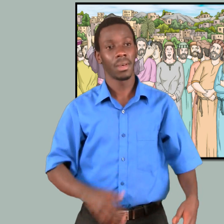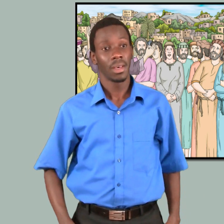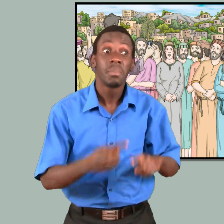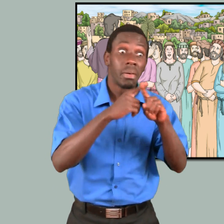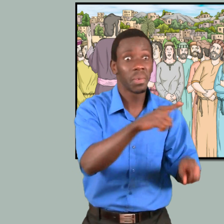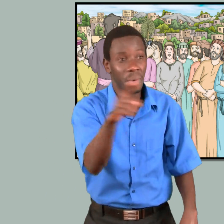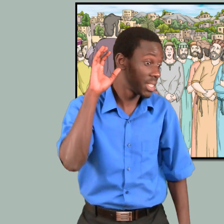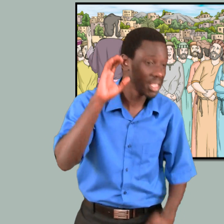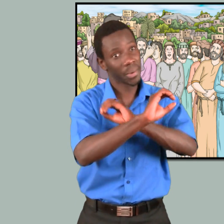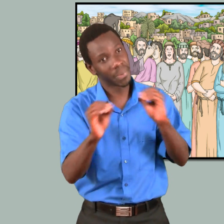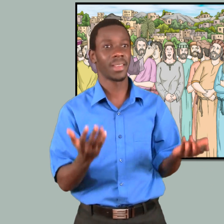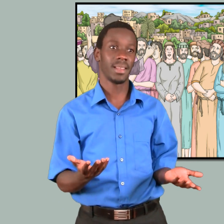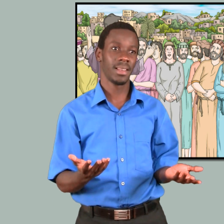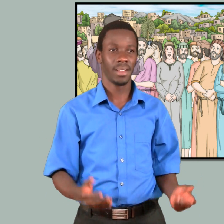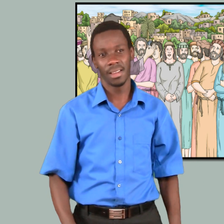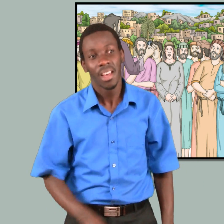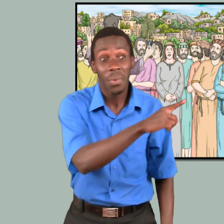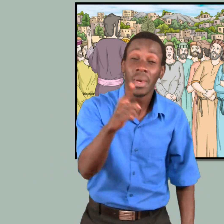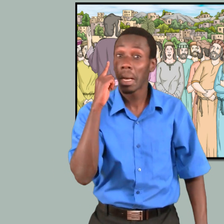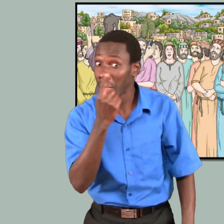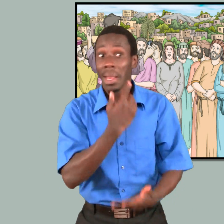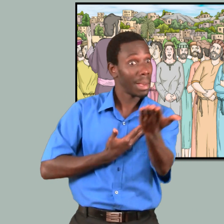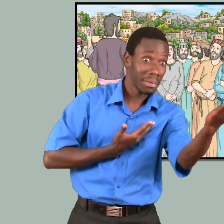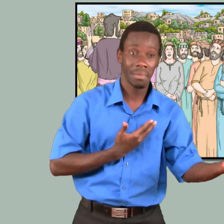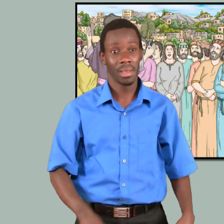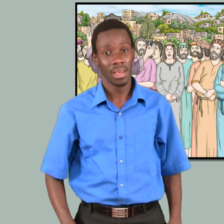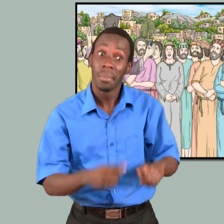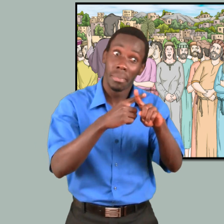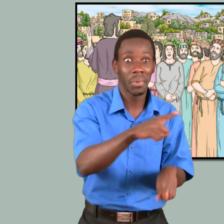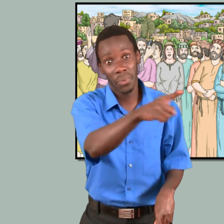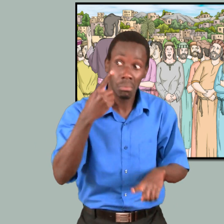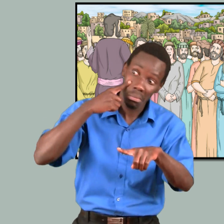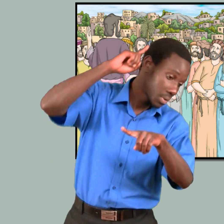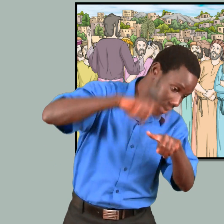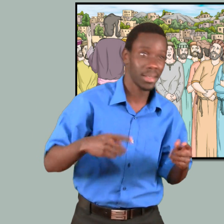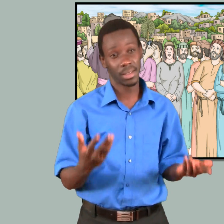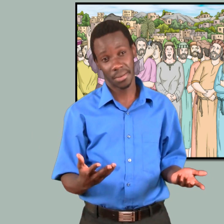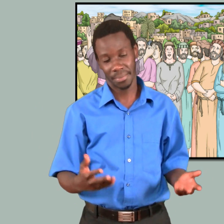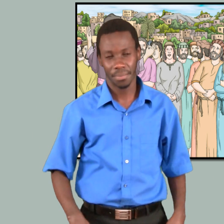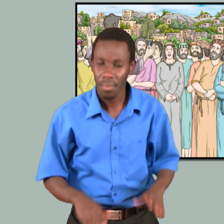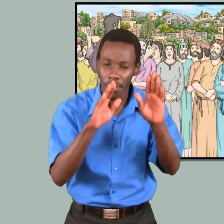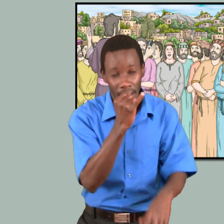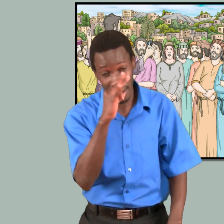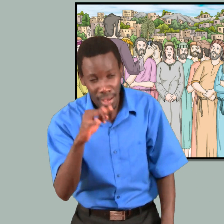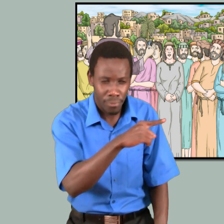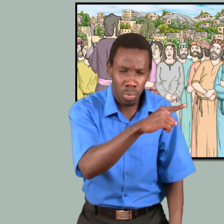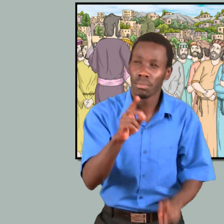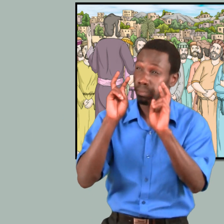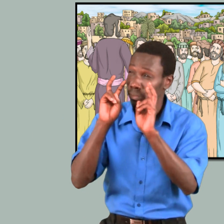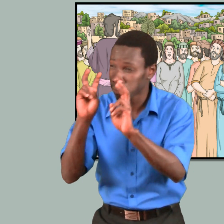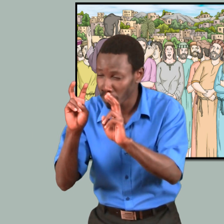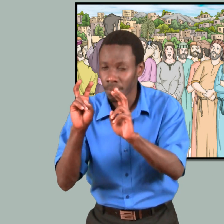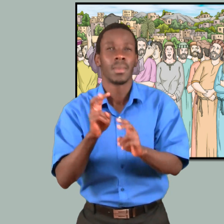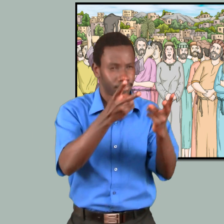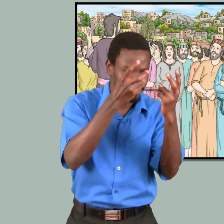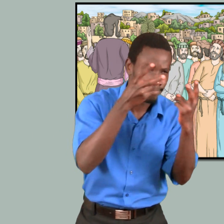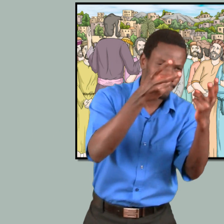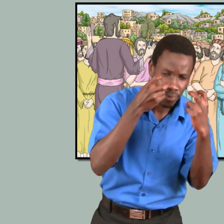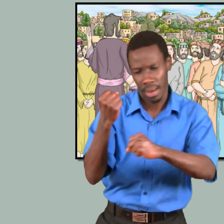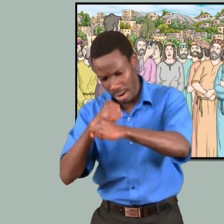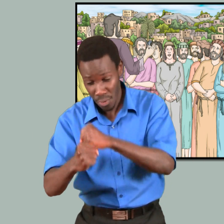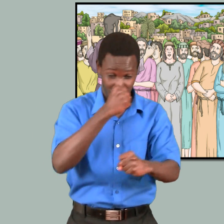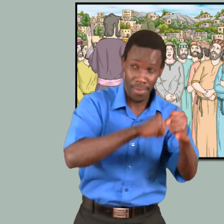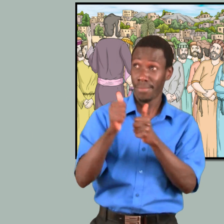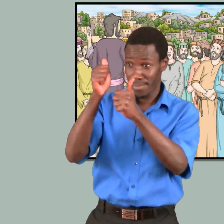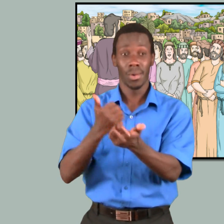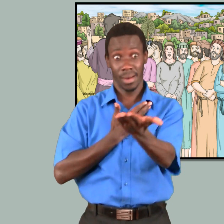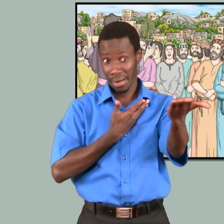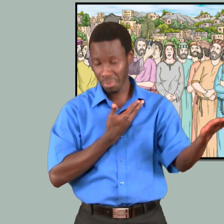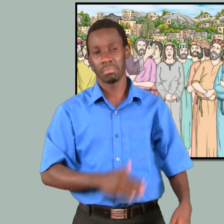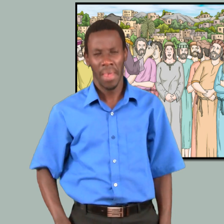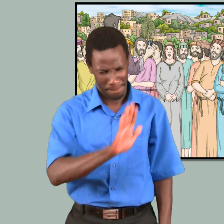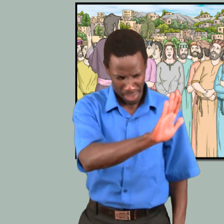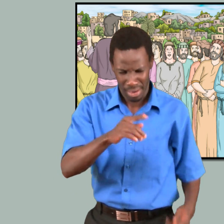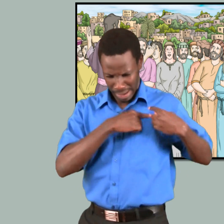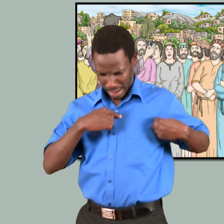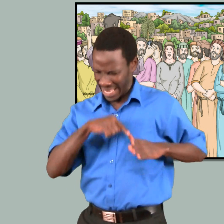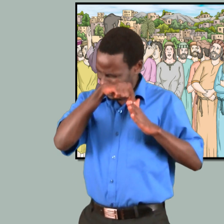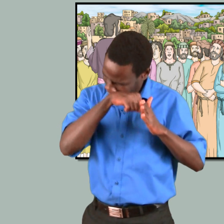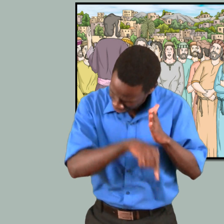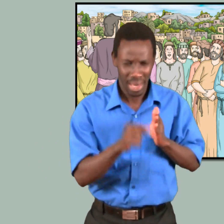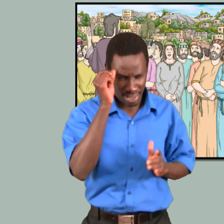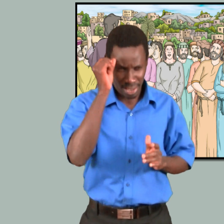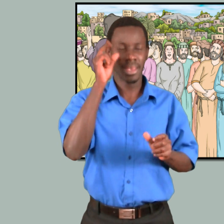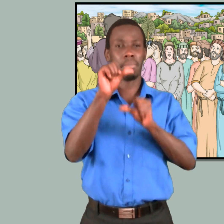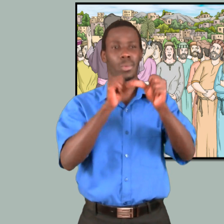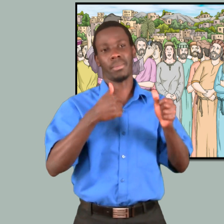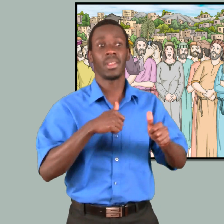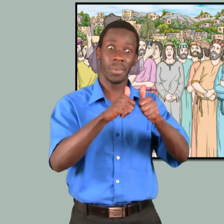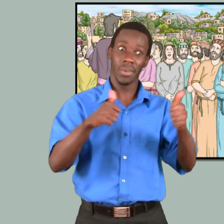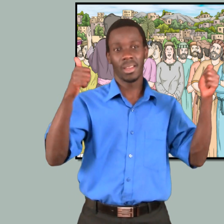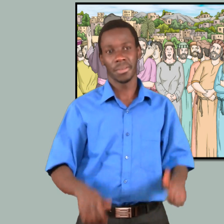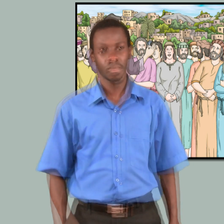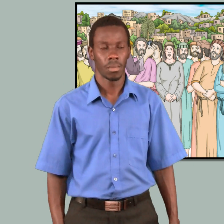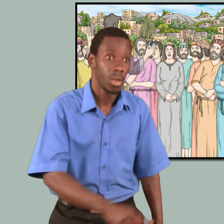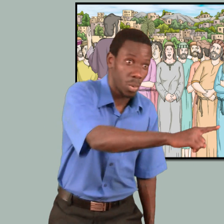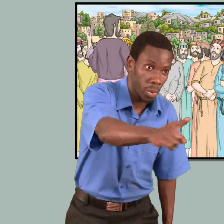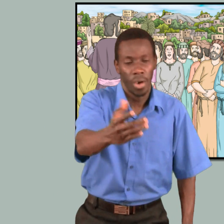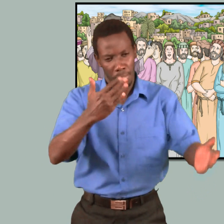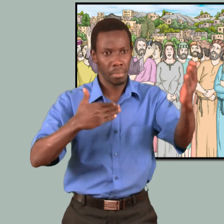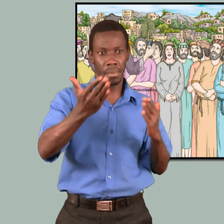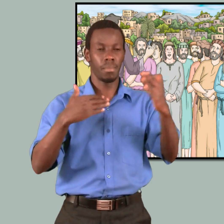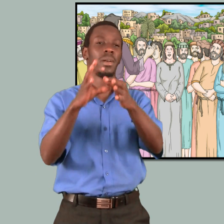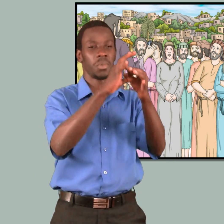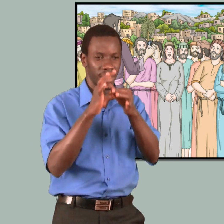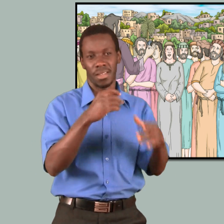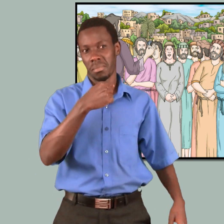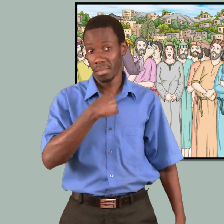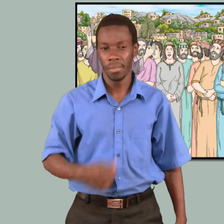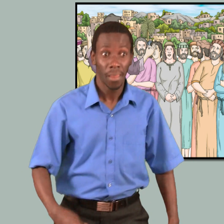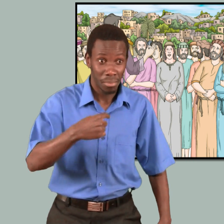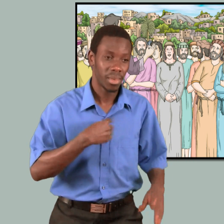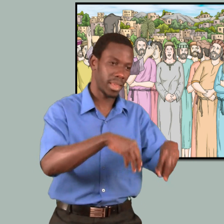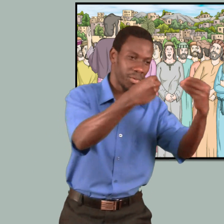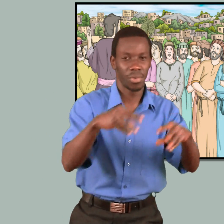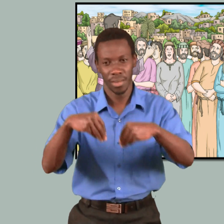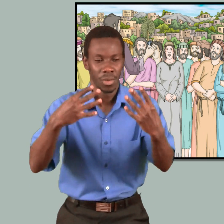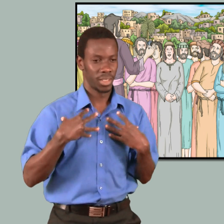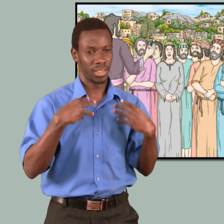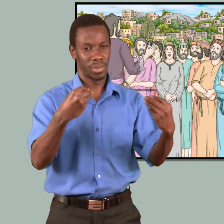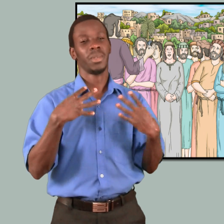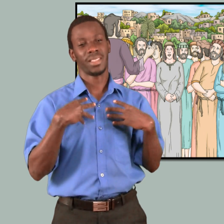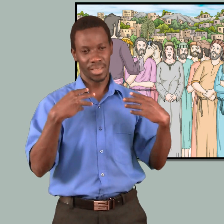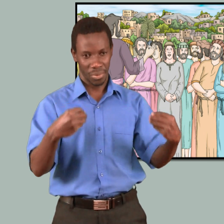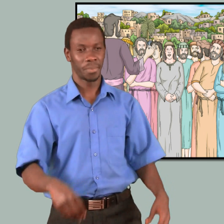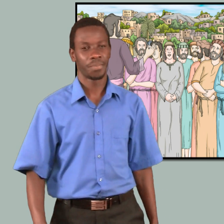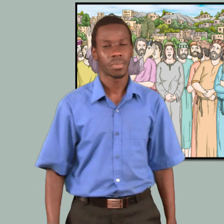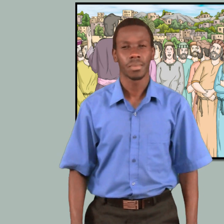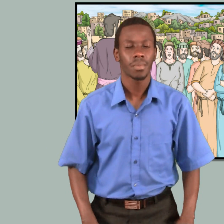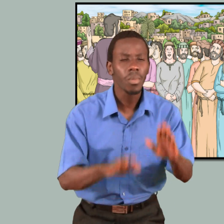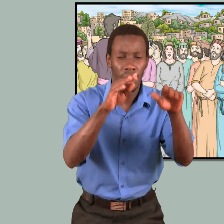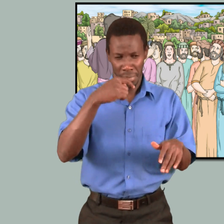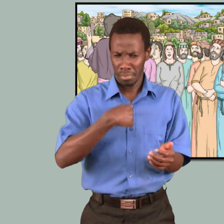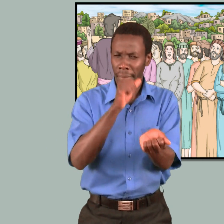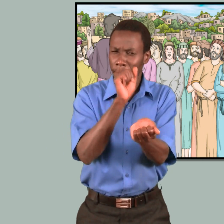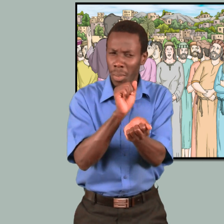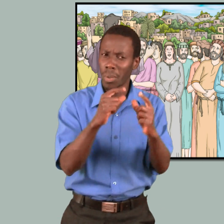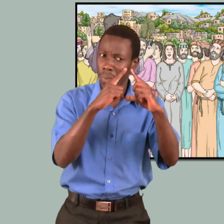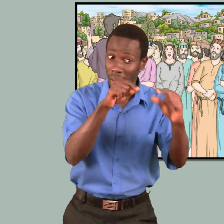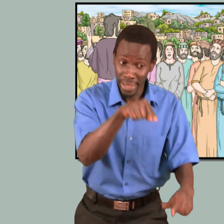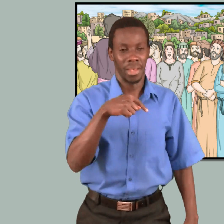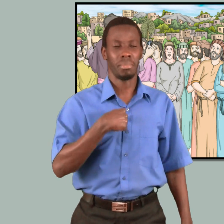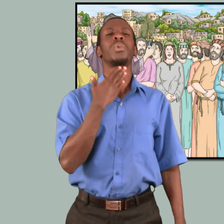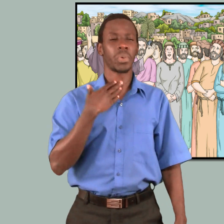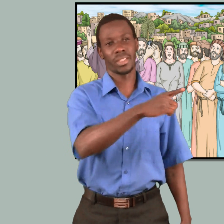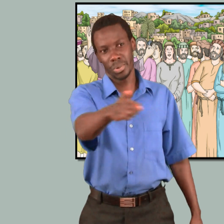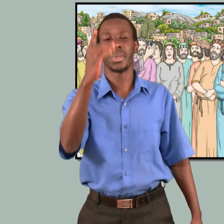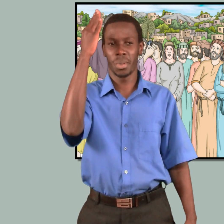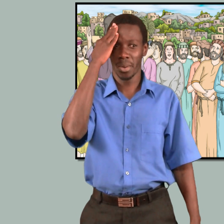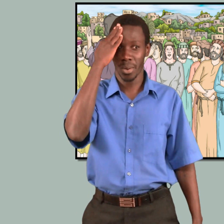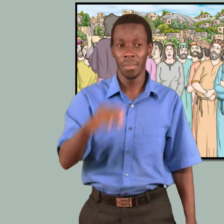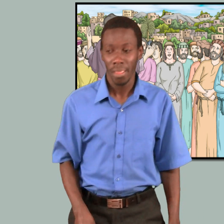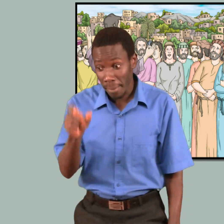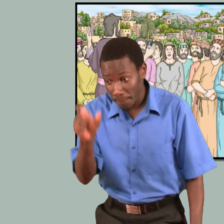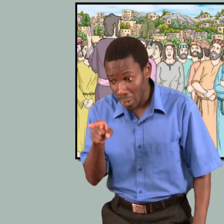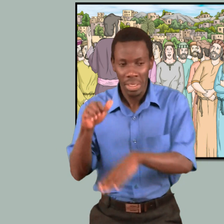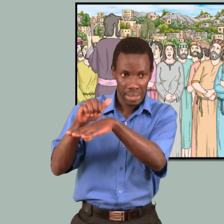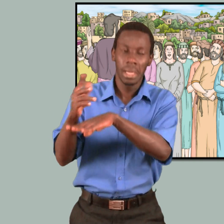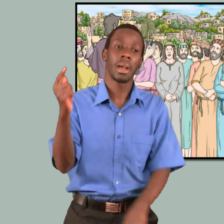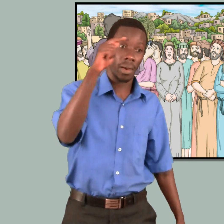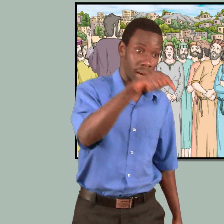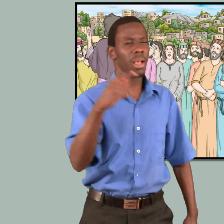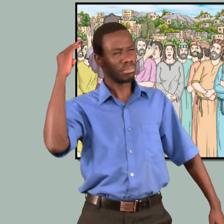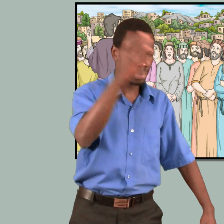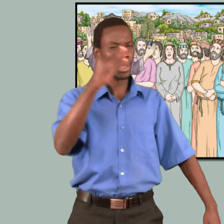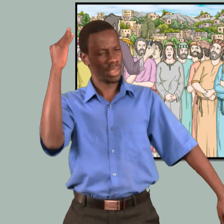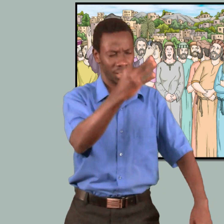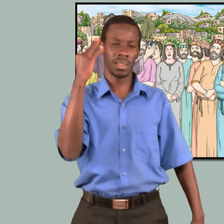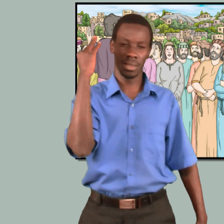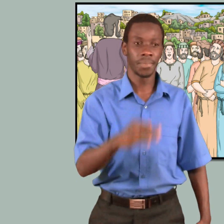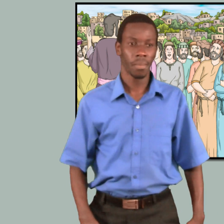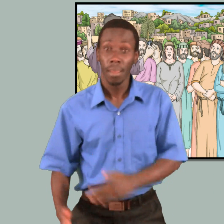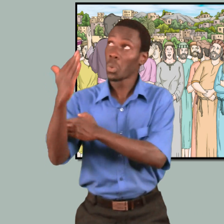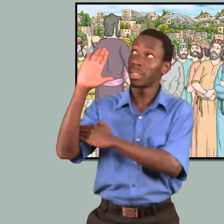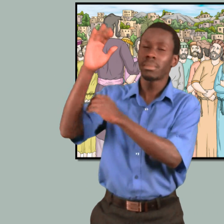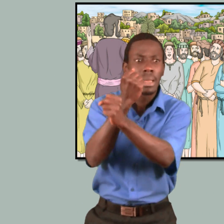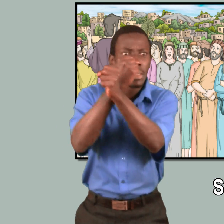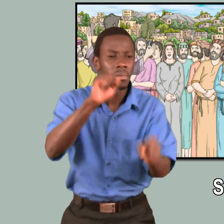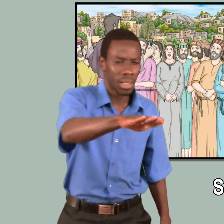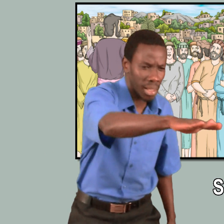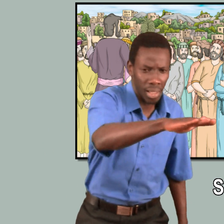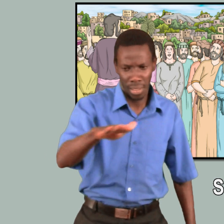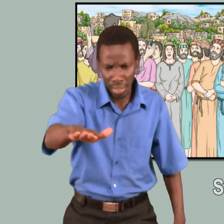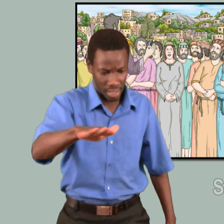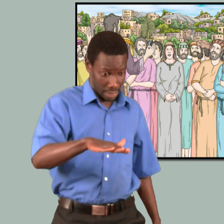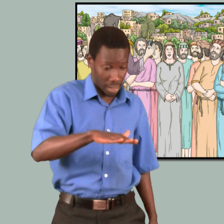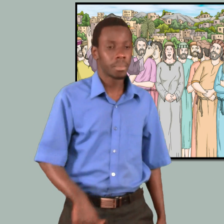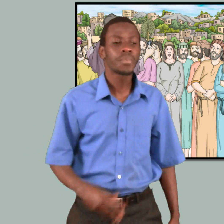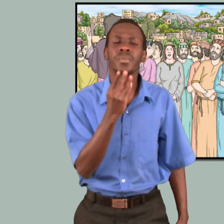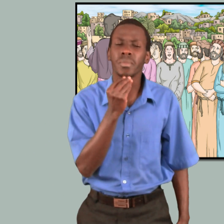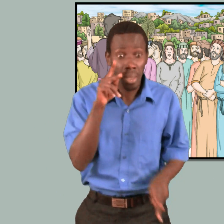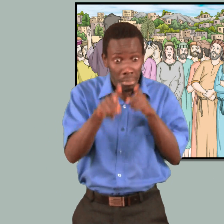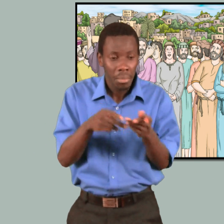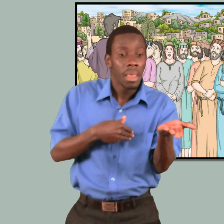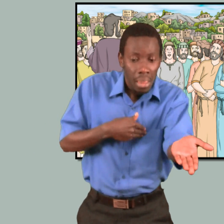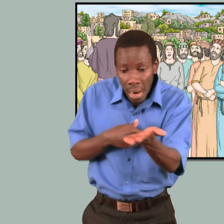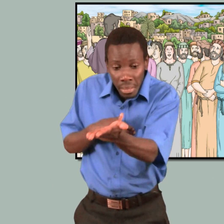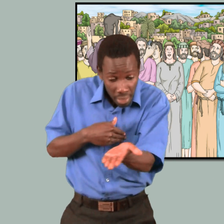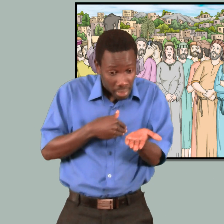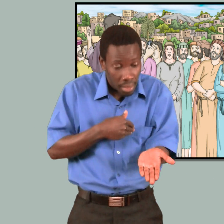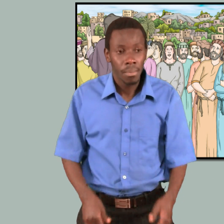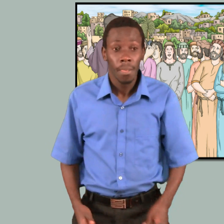you will be ever seeing but never perceiving.” For this people’s heart has grown callous; they hardly hear with their ears, and they have closed their eyes.